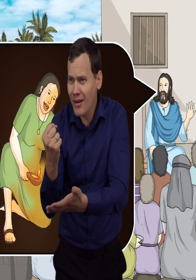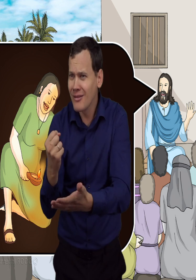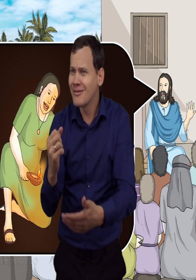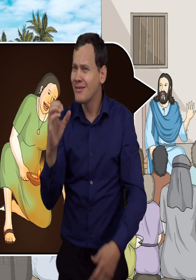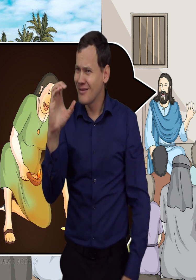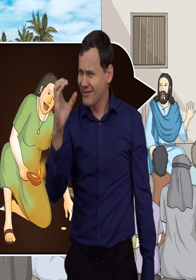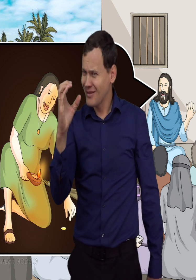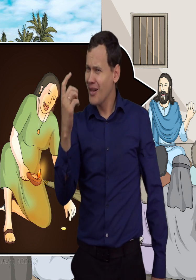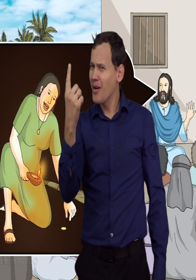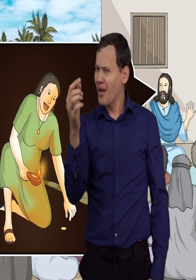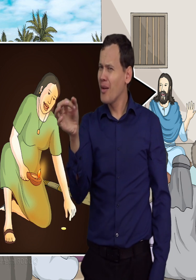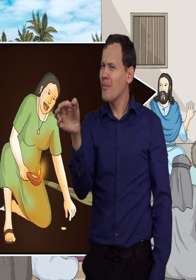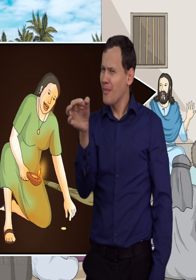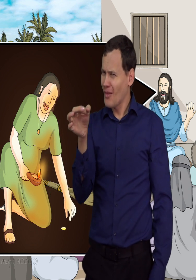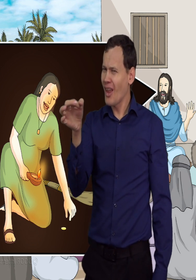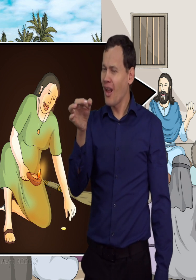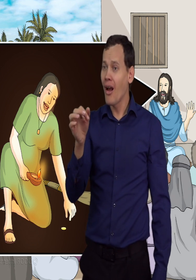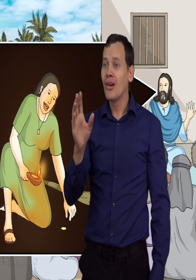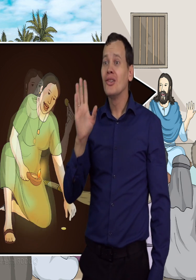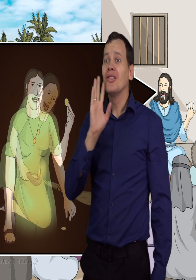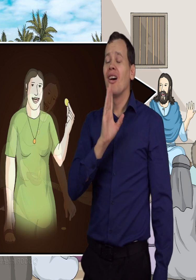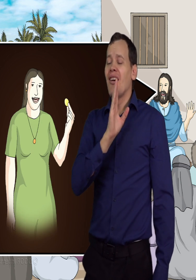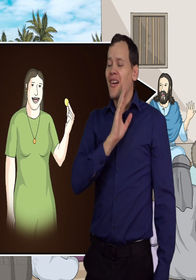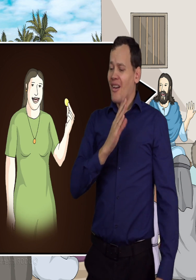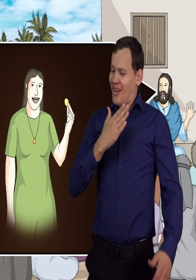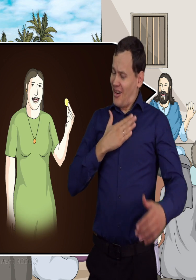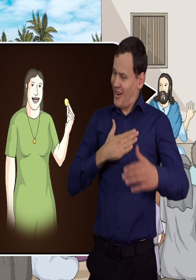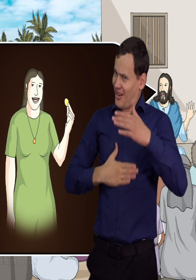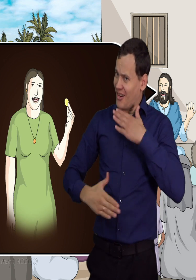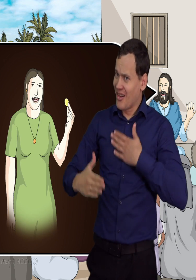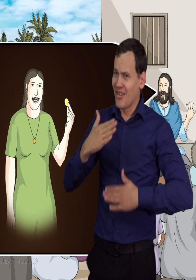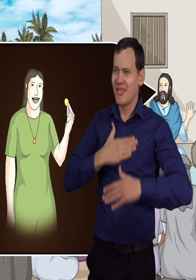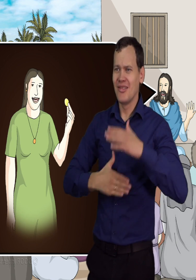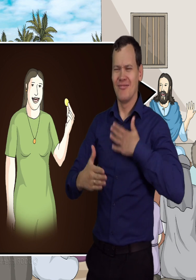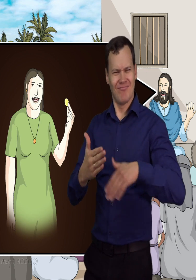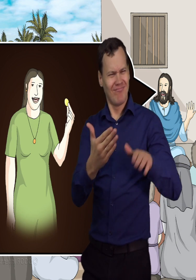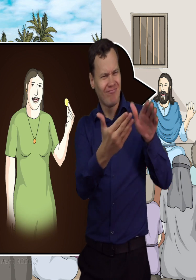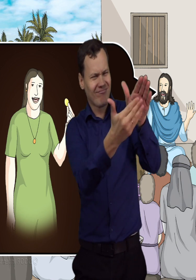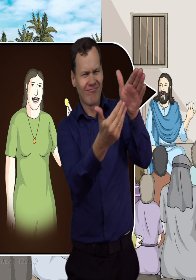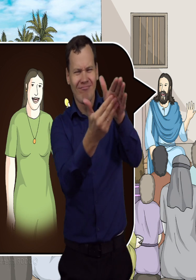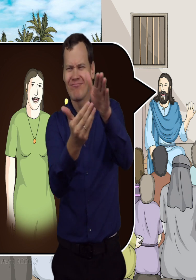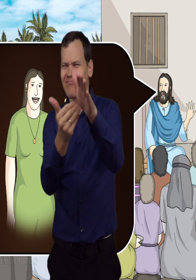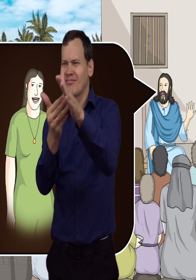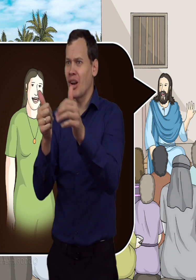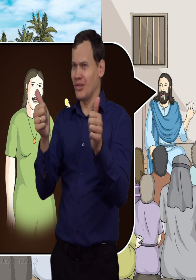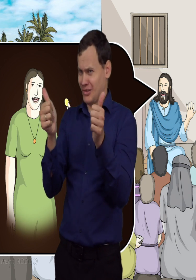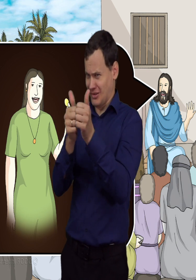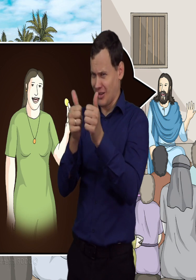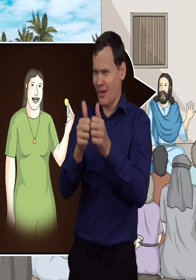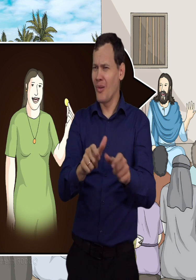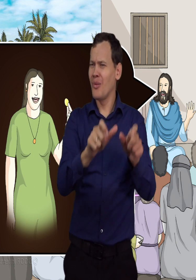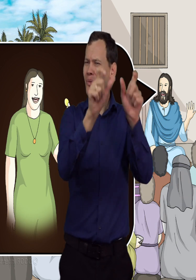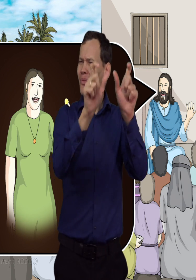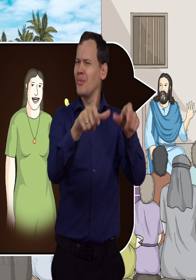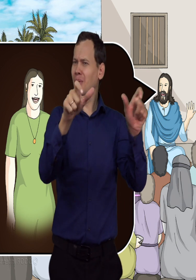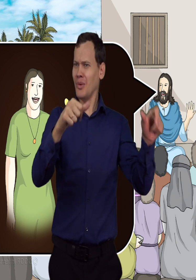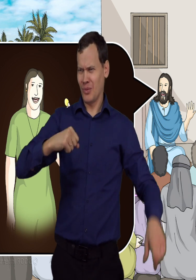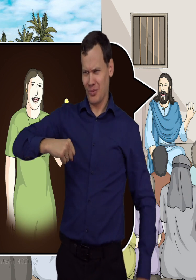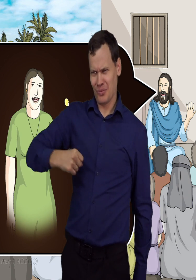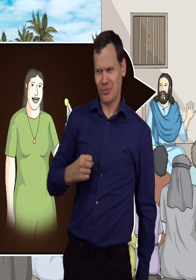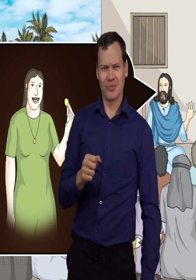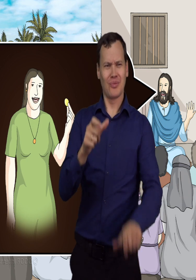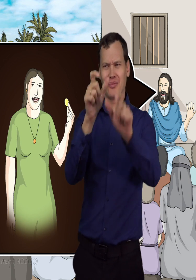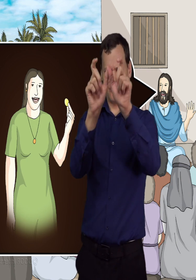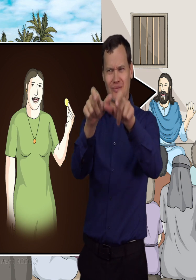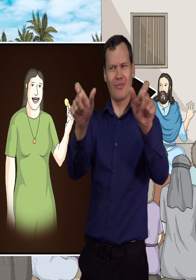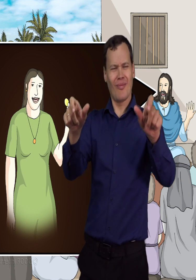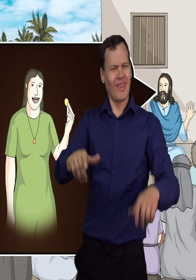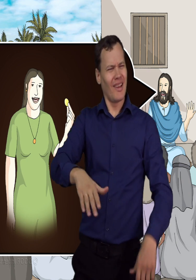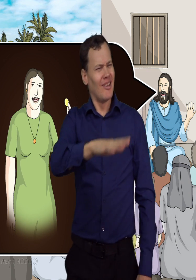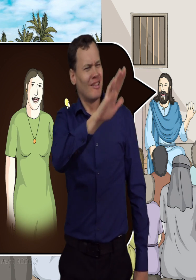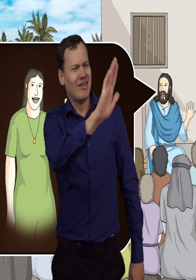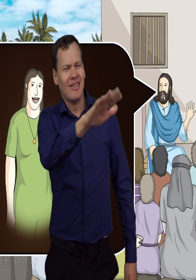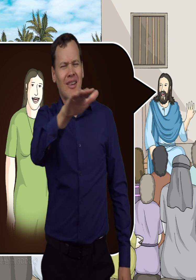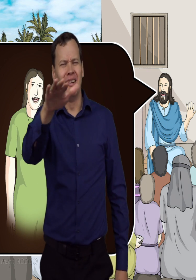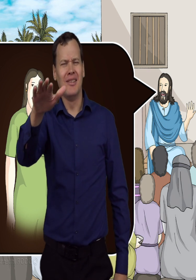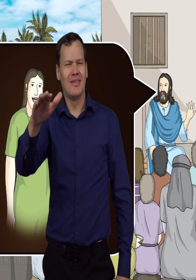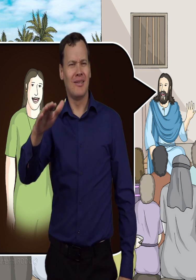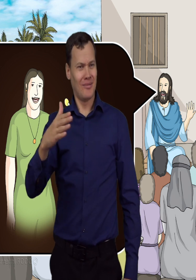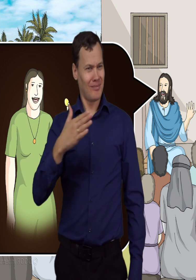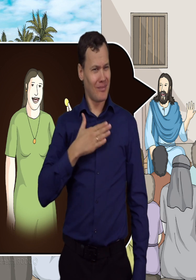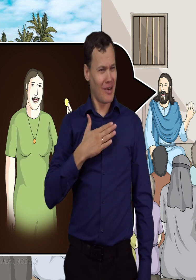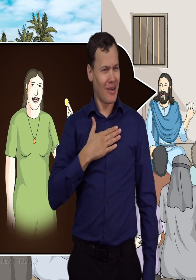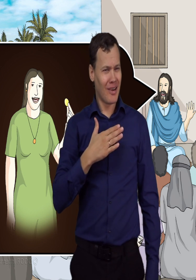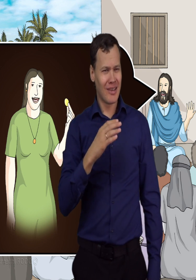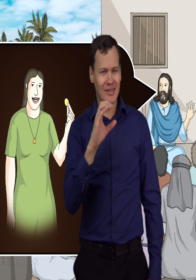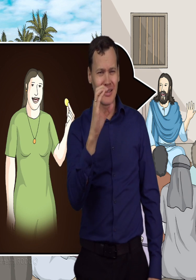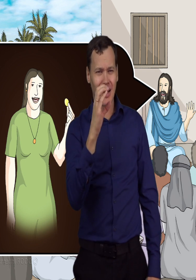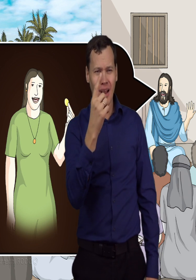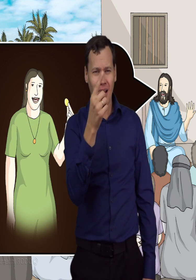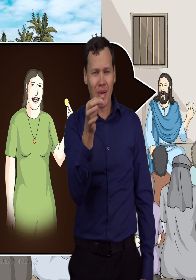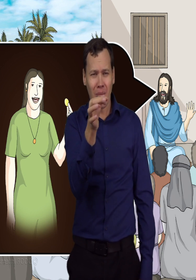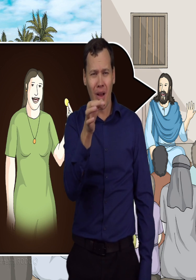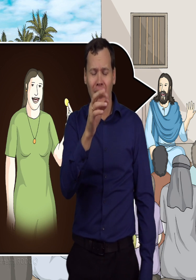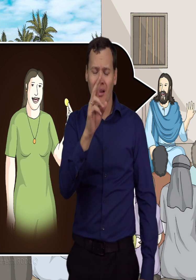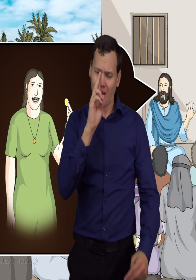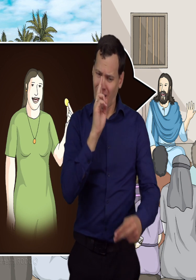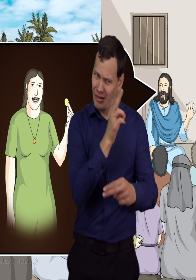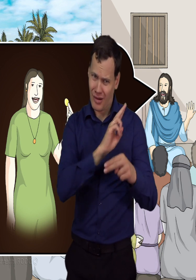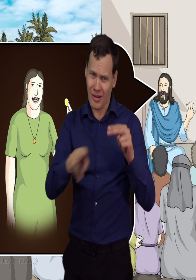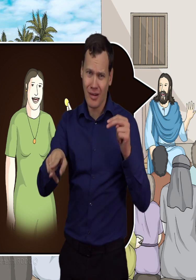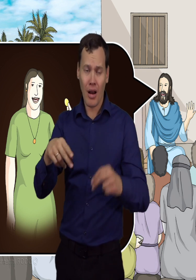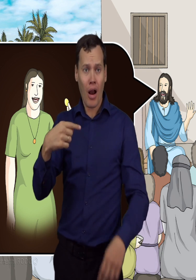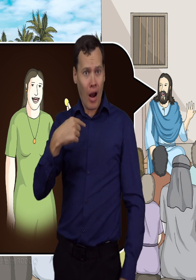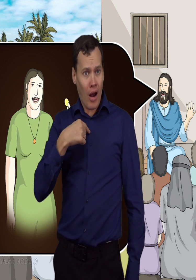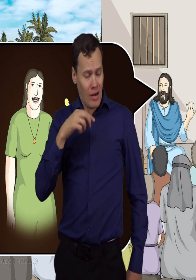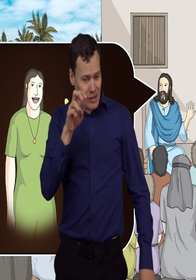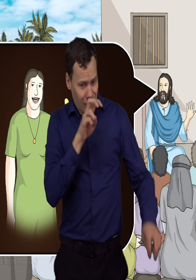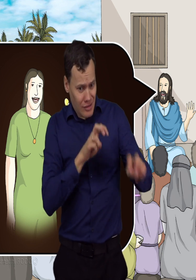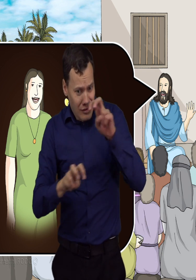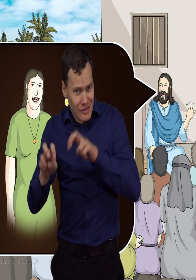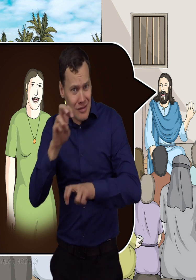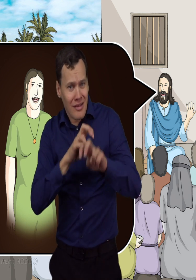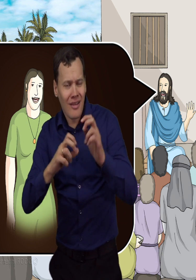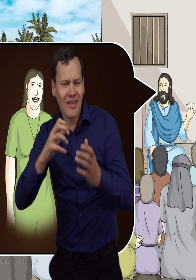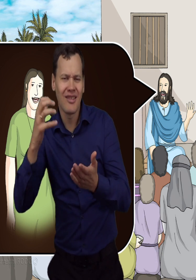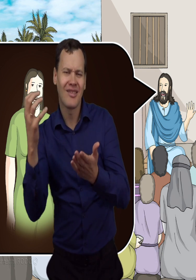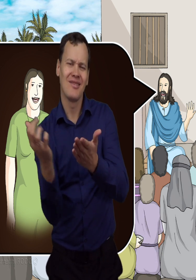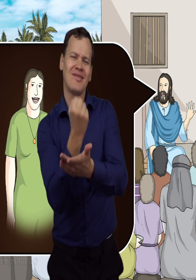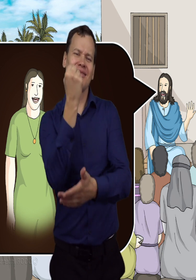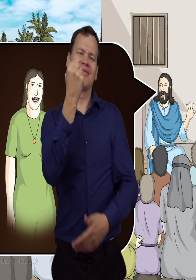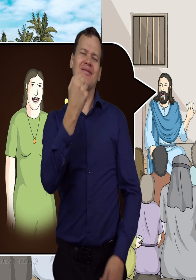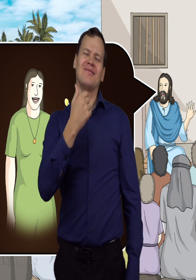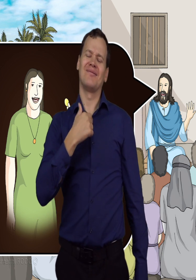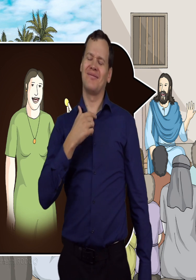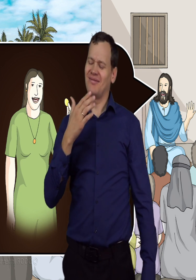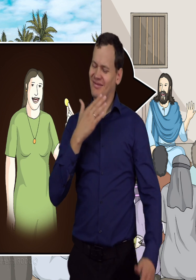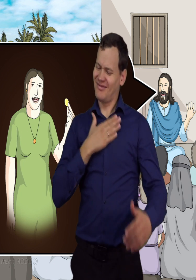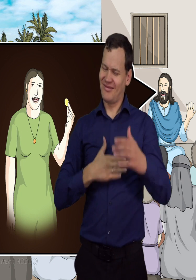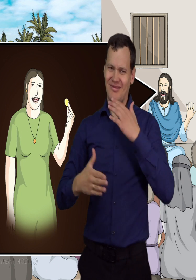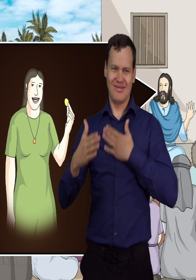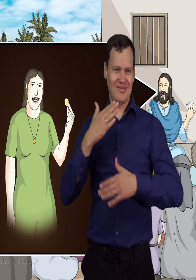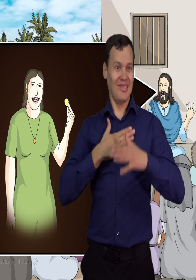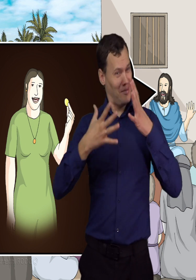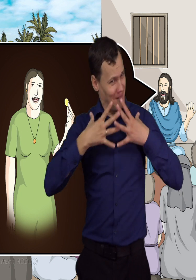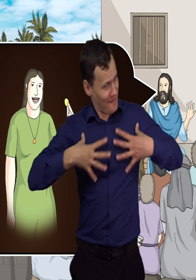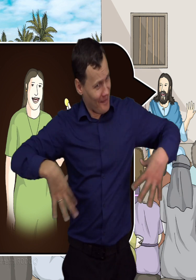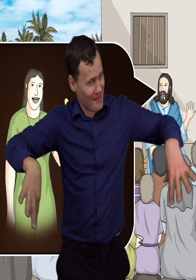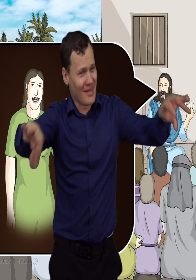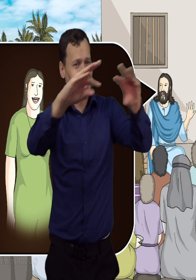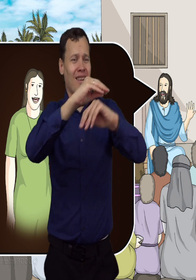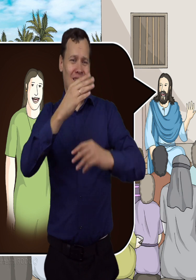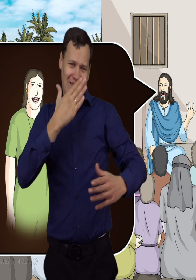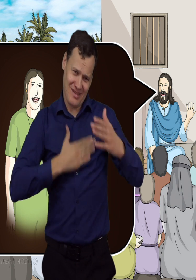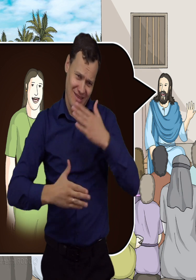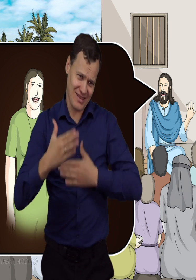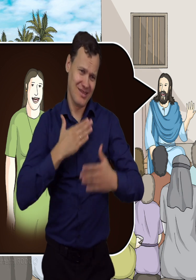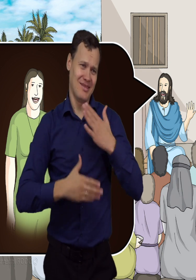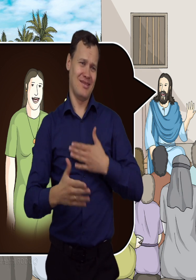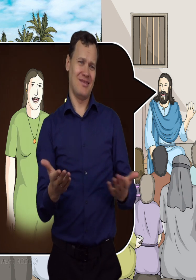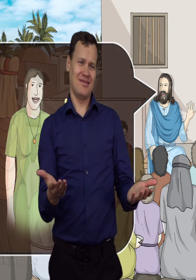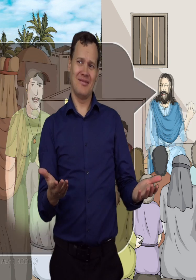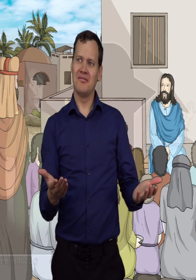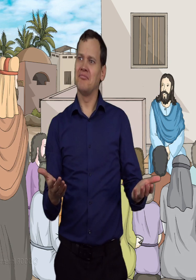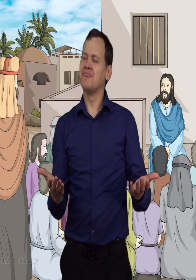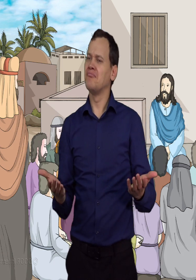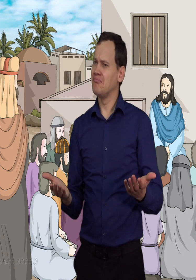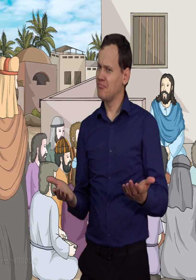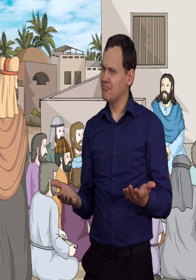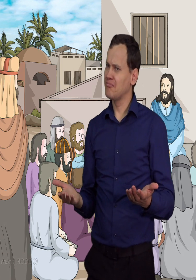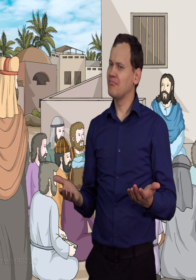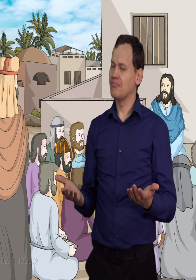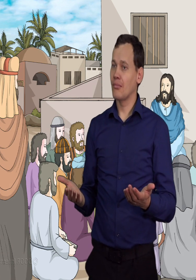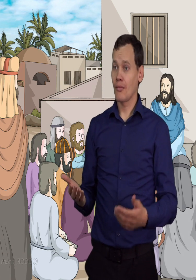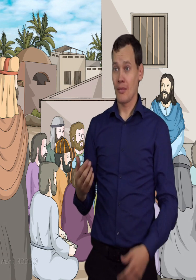And when she finds it, she calls together her friends and neighbors to say, ‘Rejoice with me, for I have found my lost coin.’